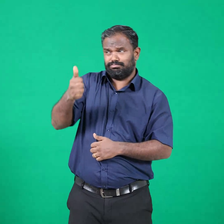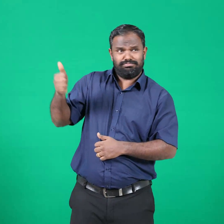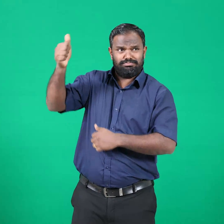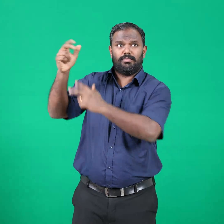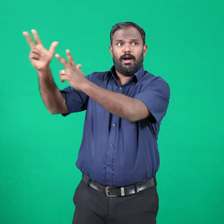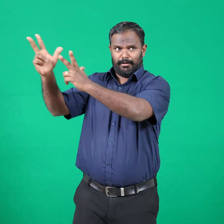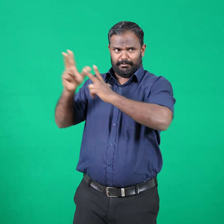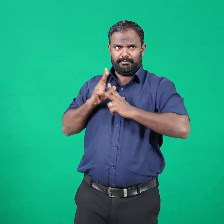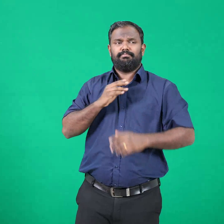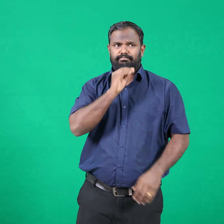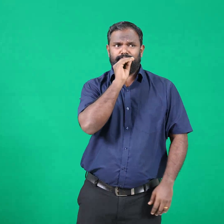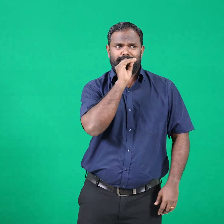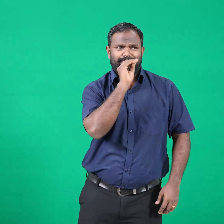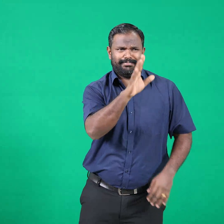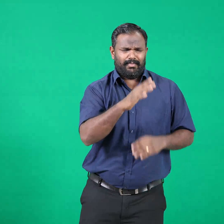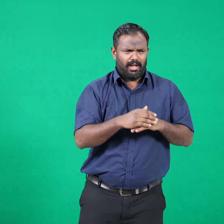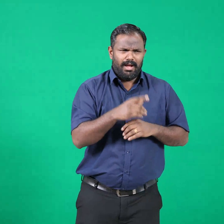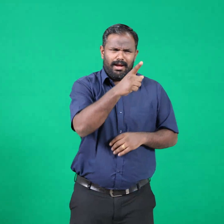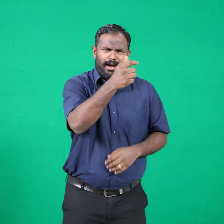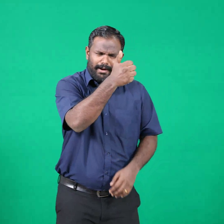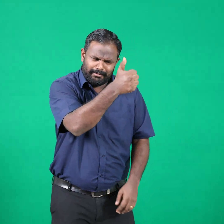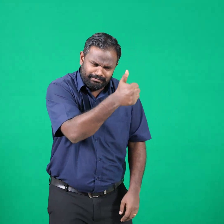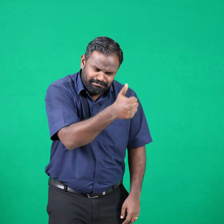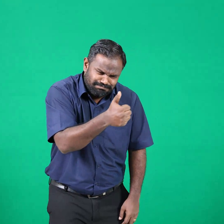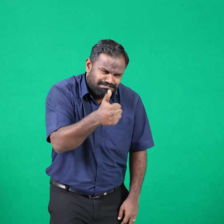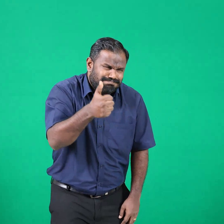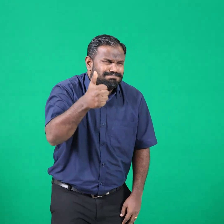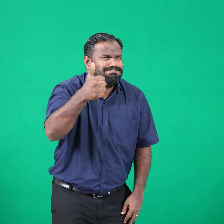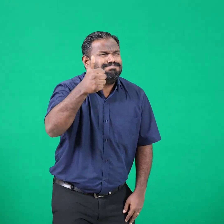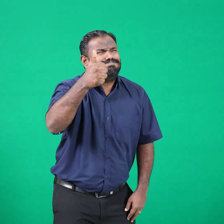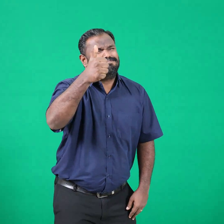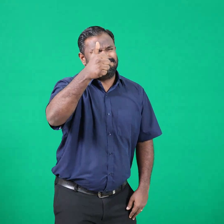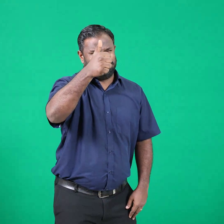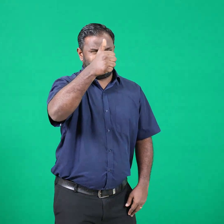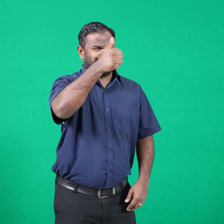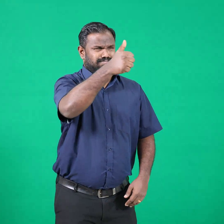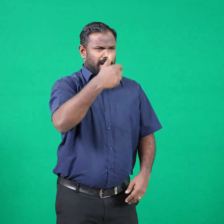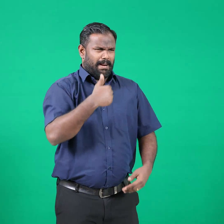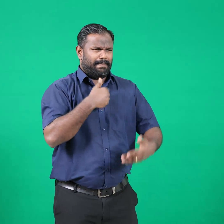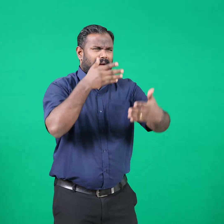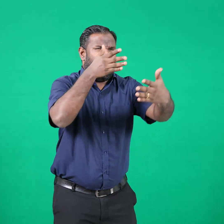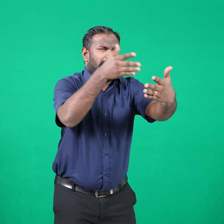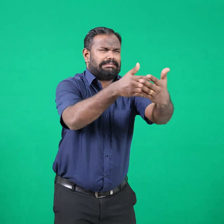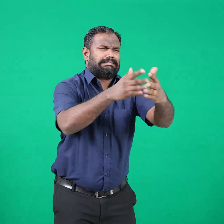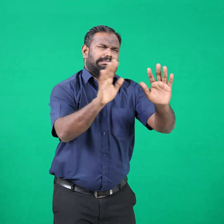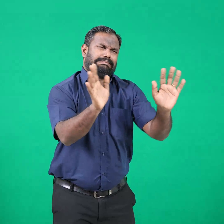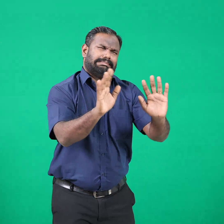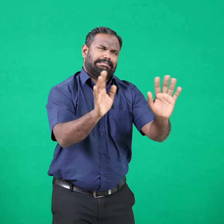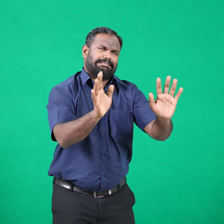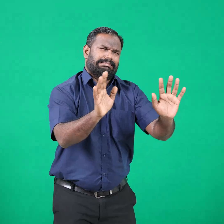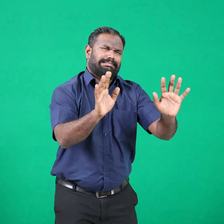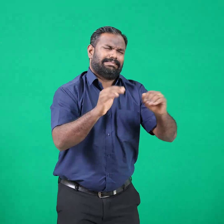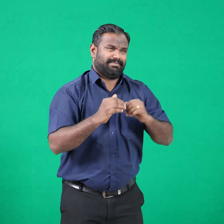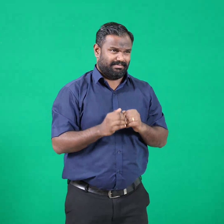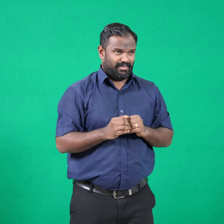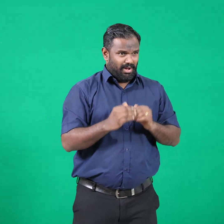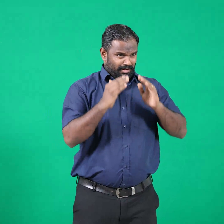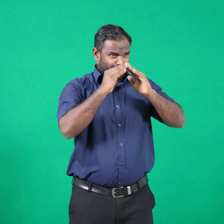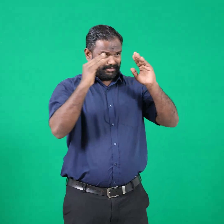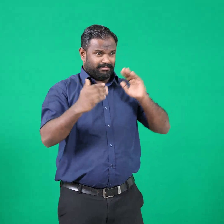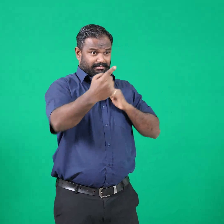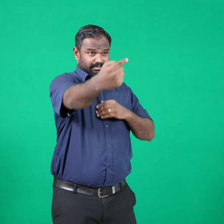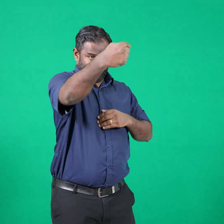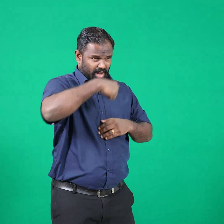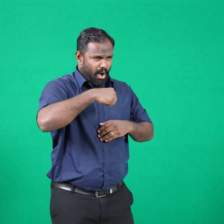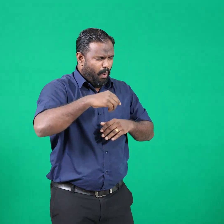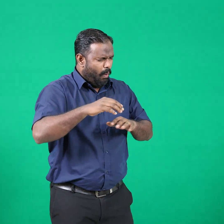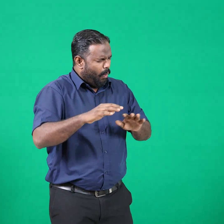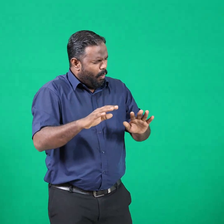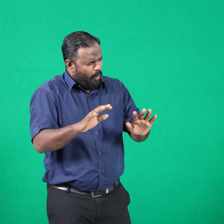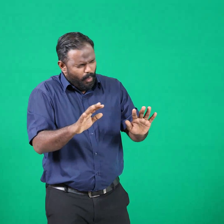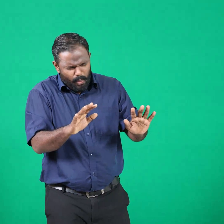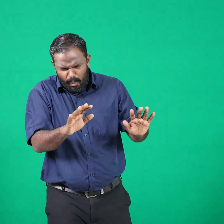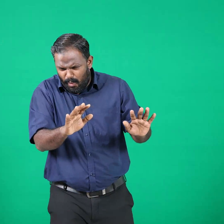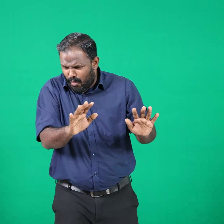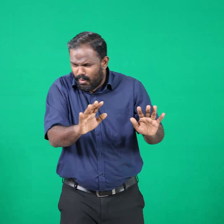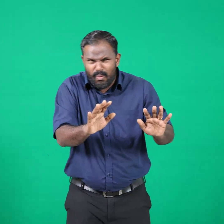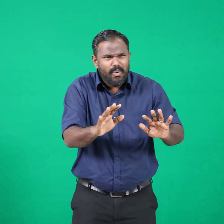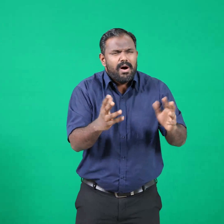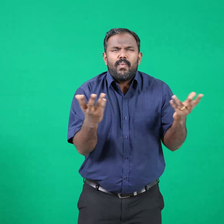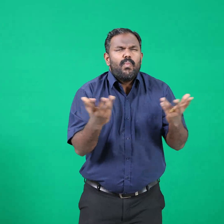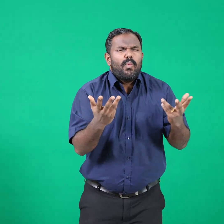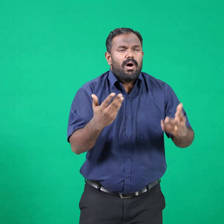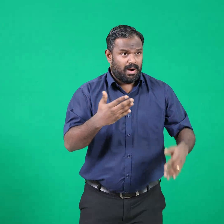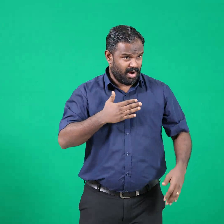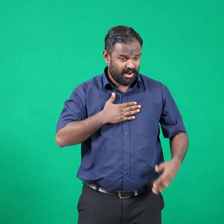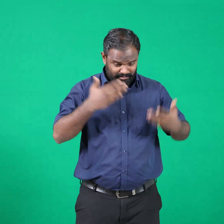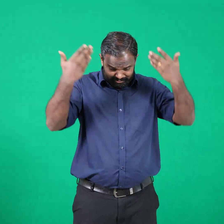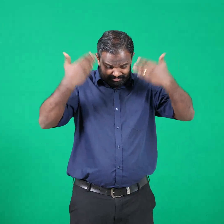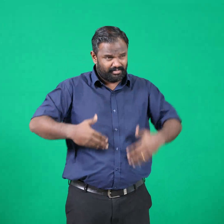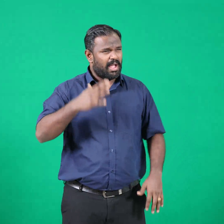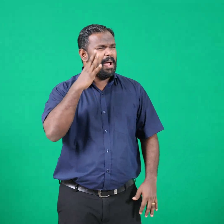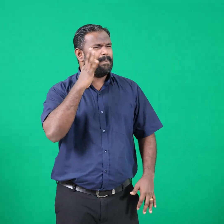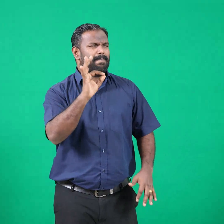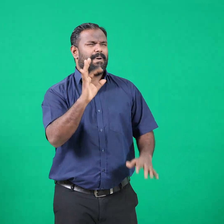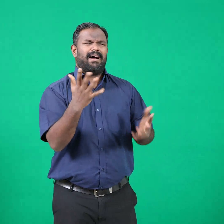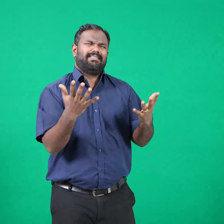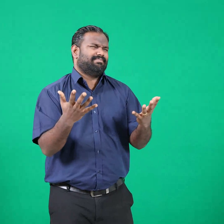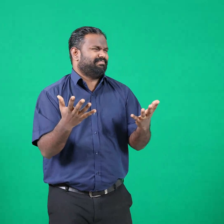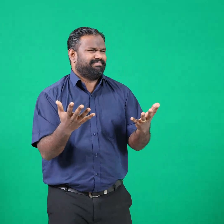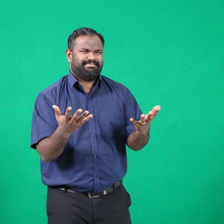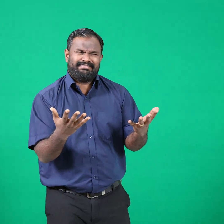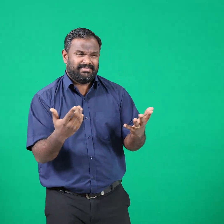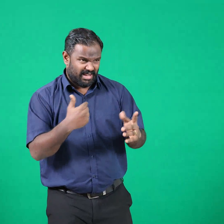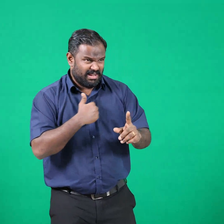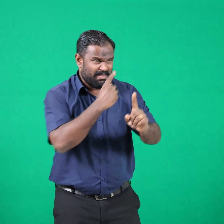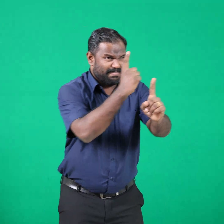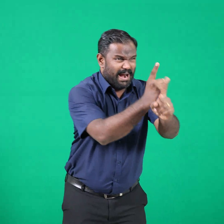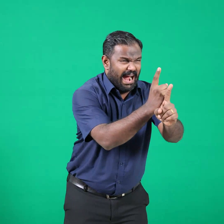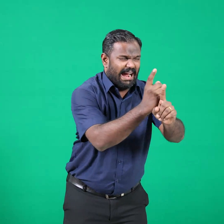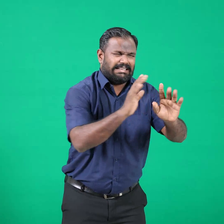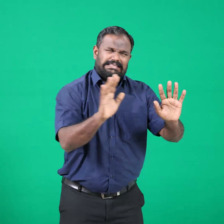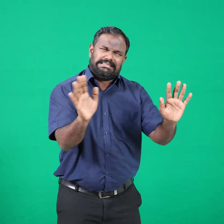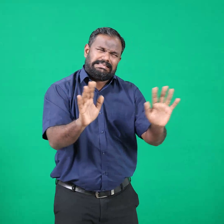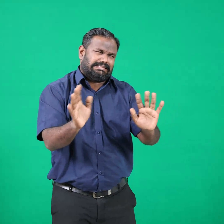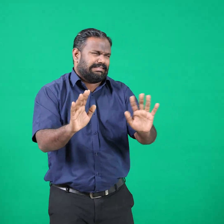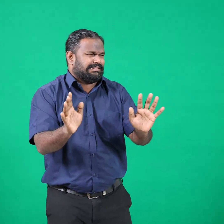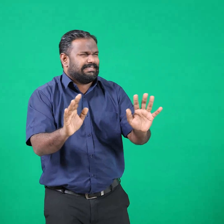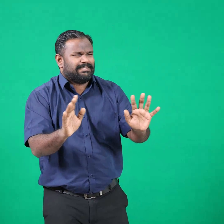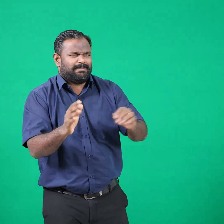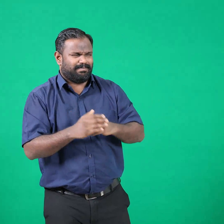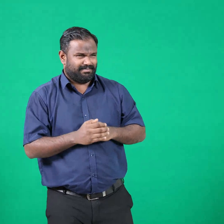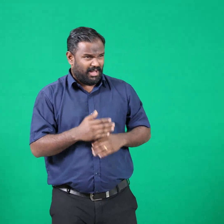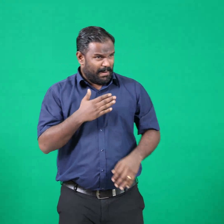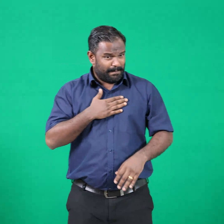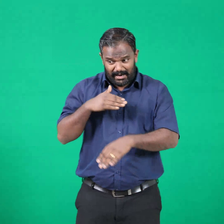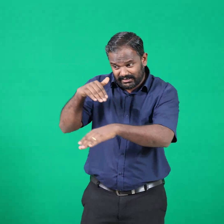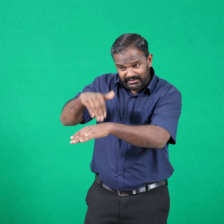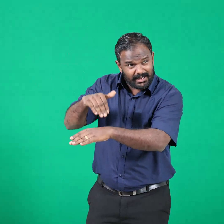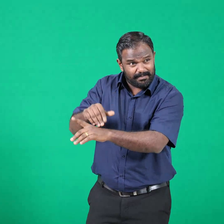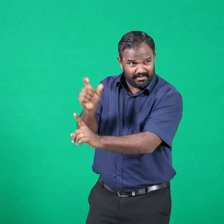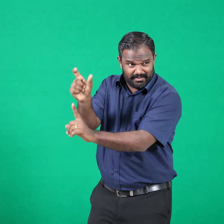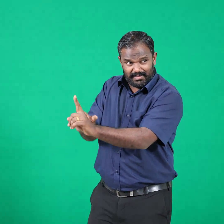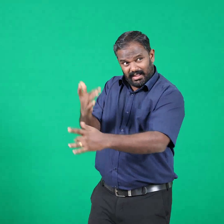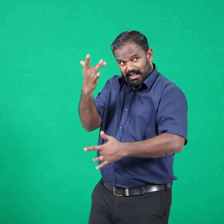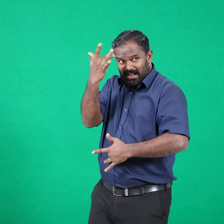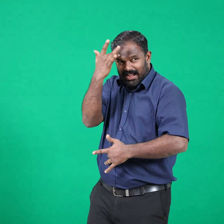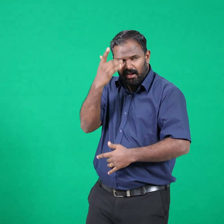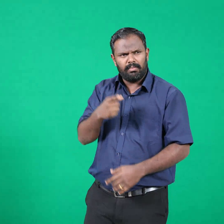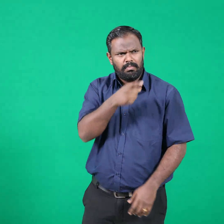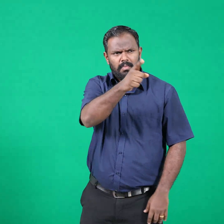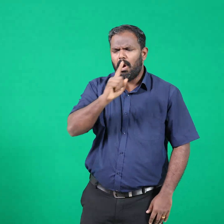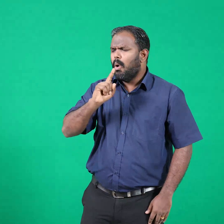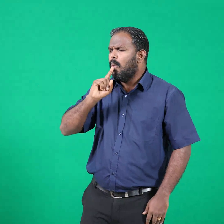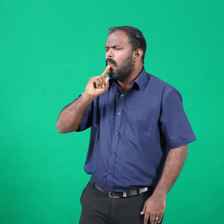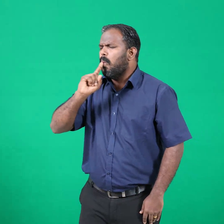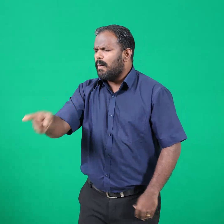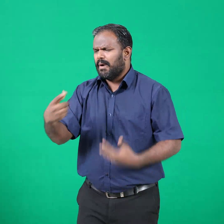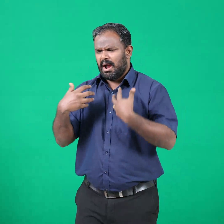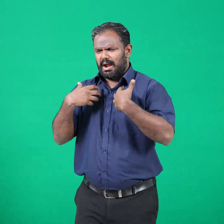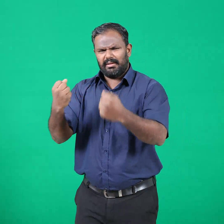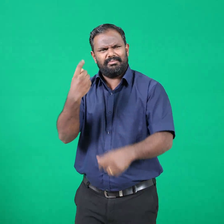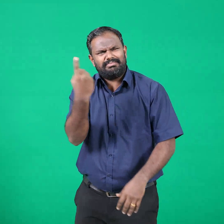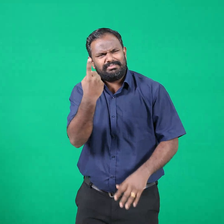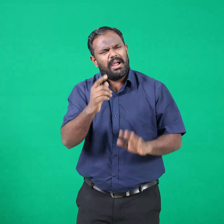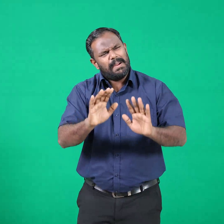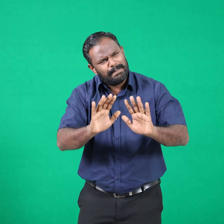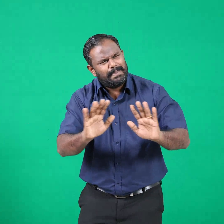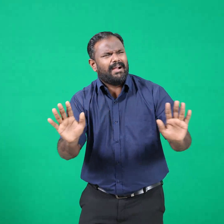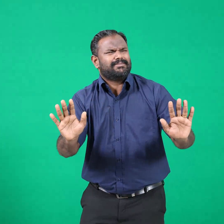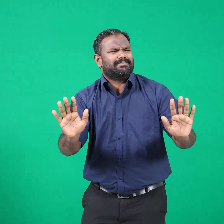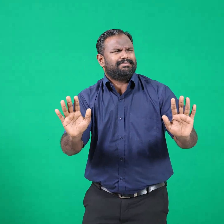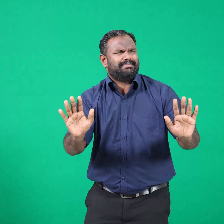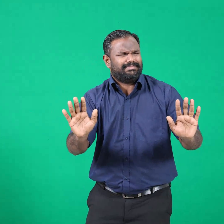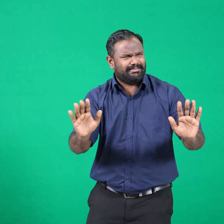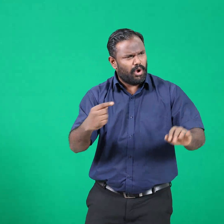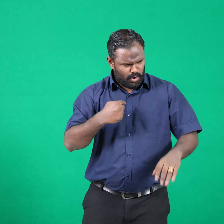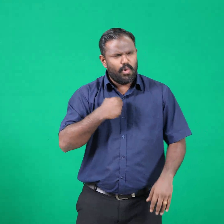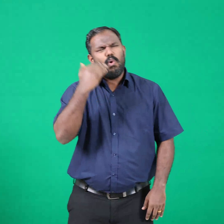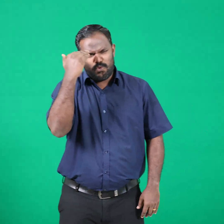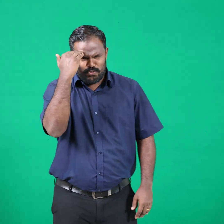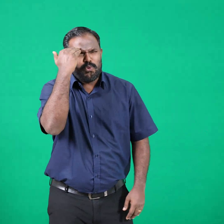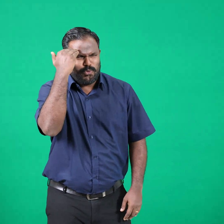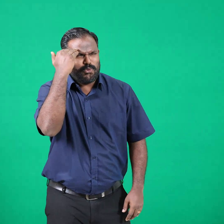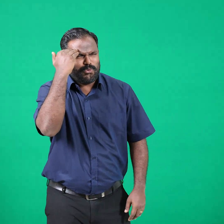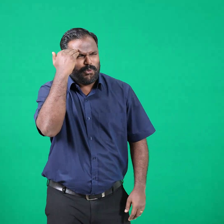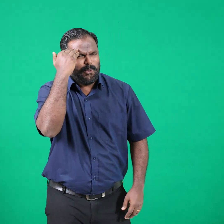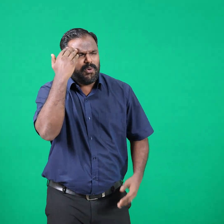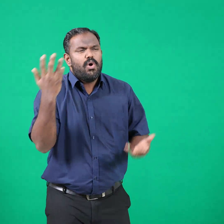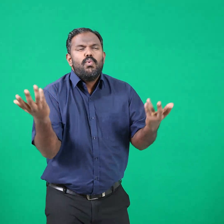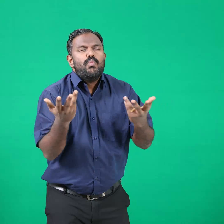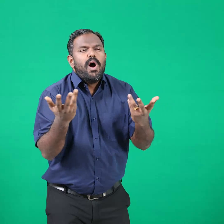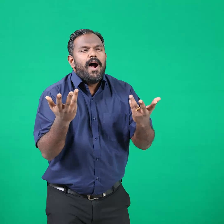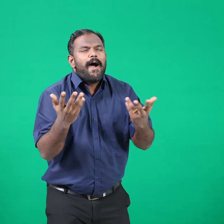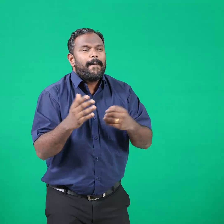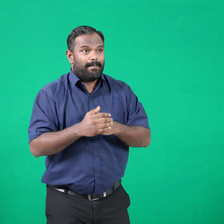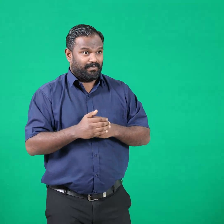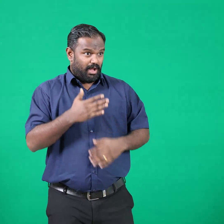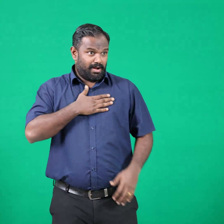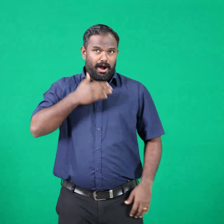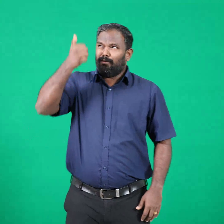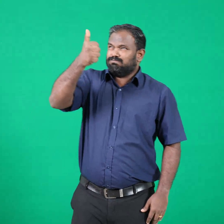That is why I did not consider myself worthy to come to You. But just say the word, and my servant will be healed.